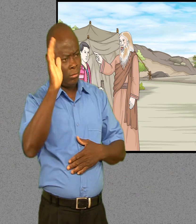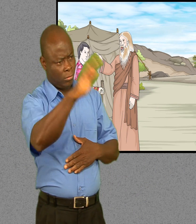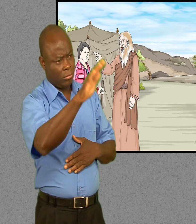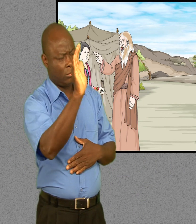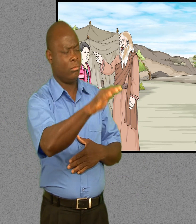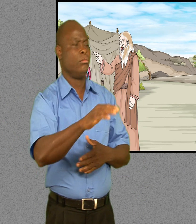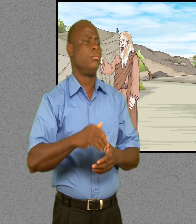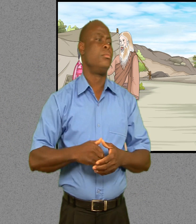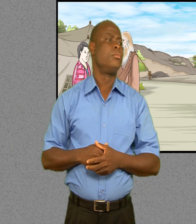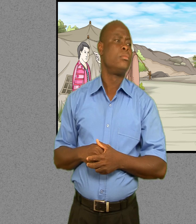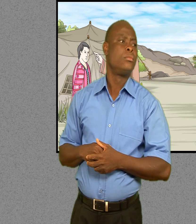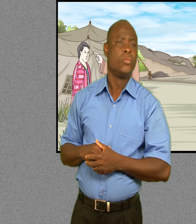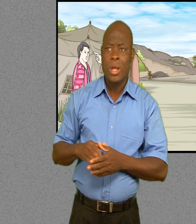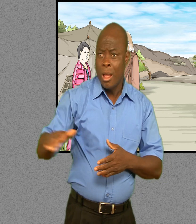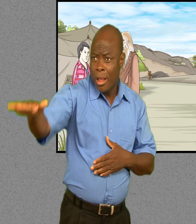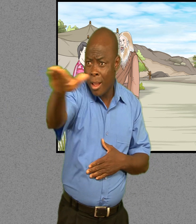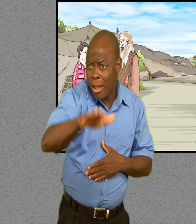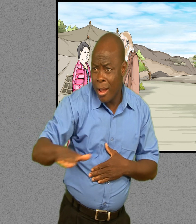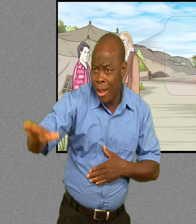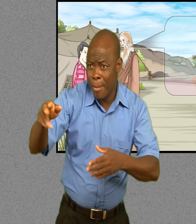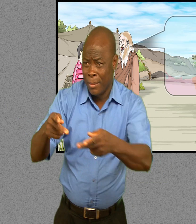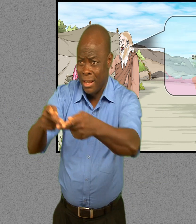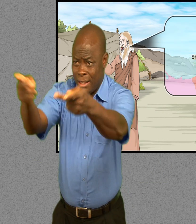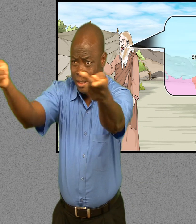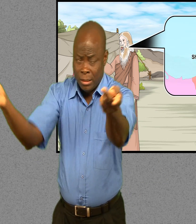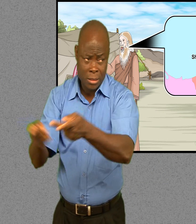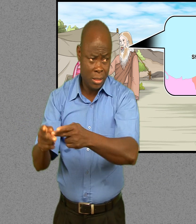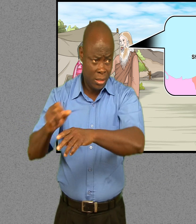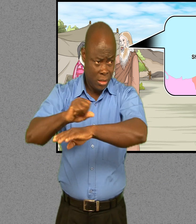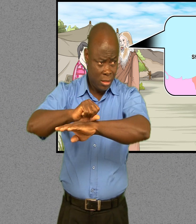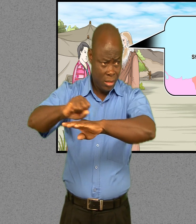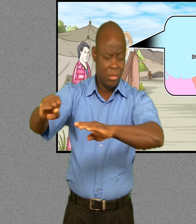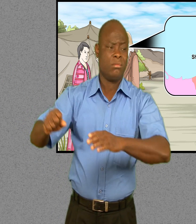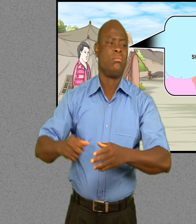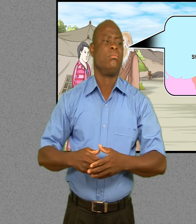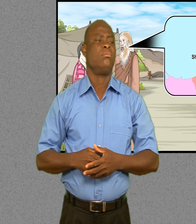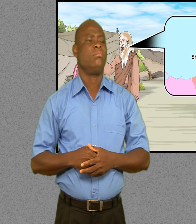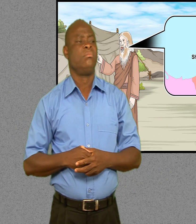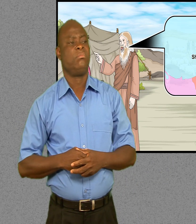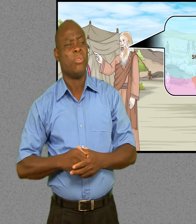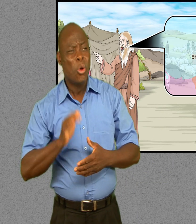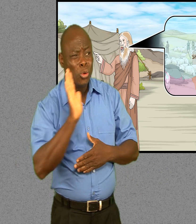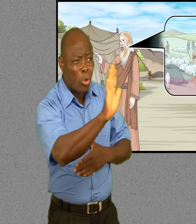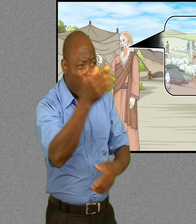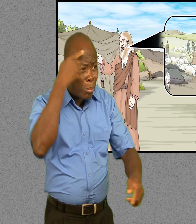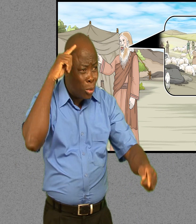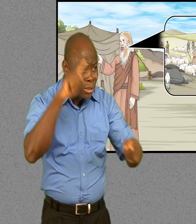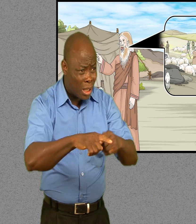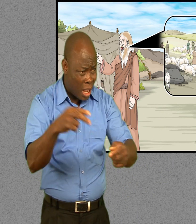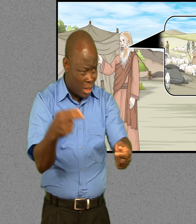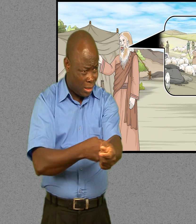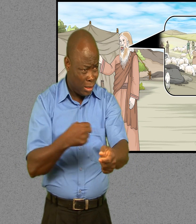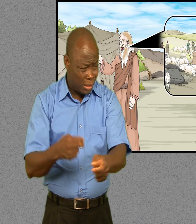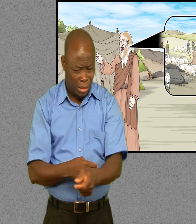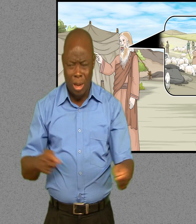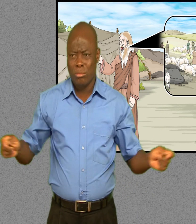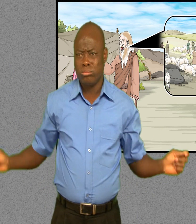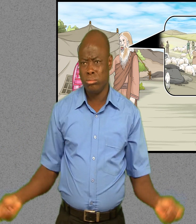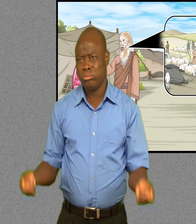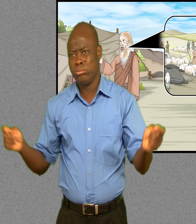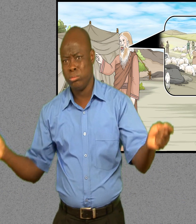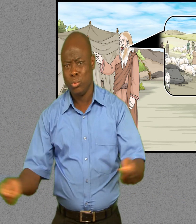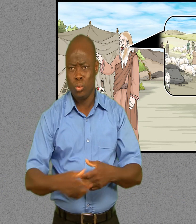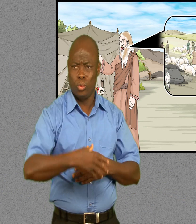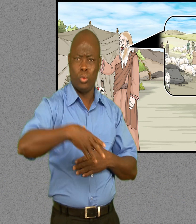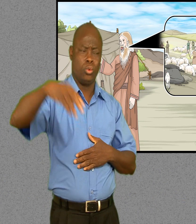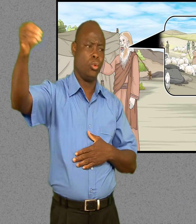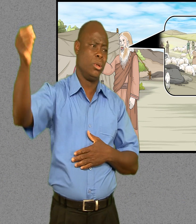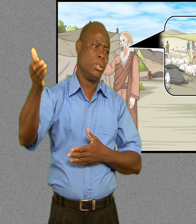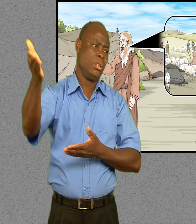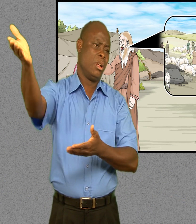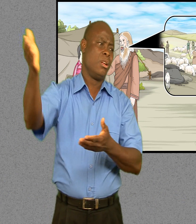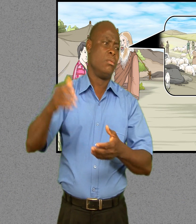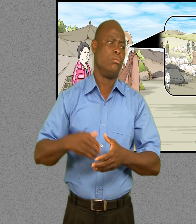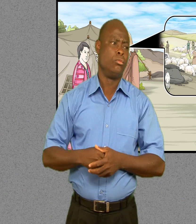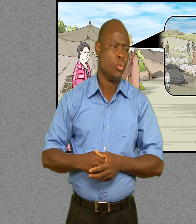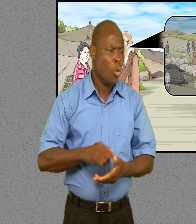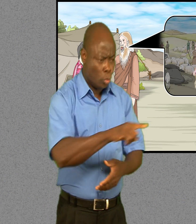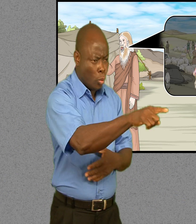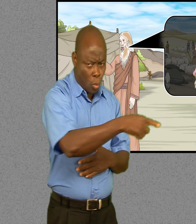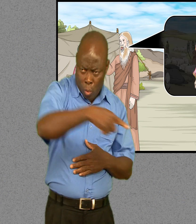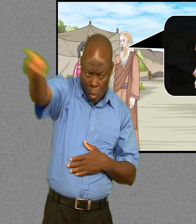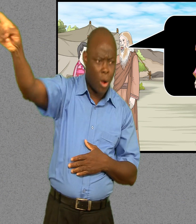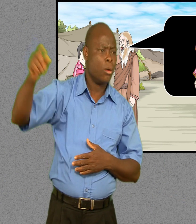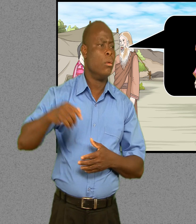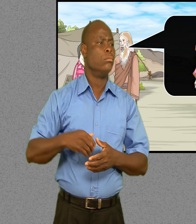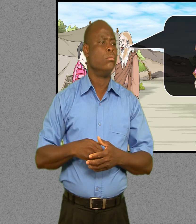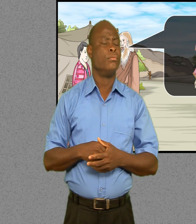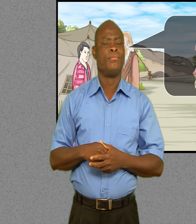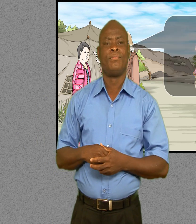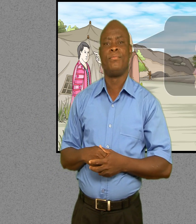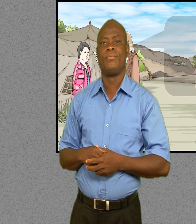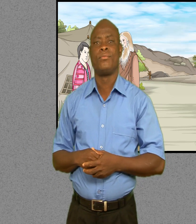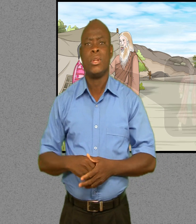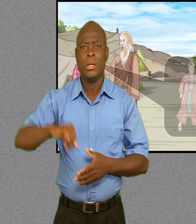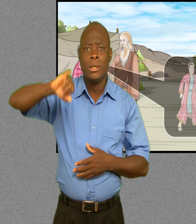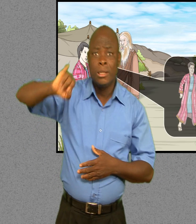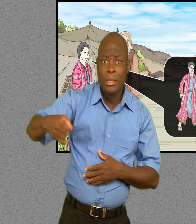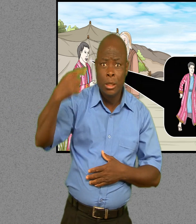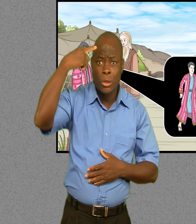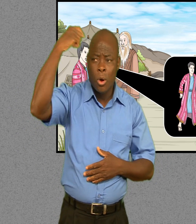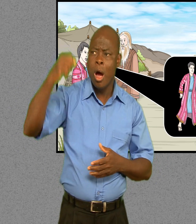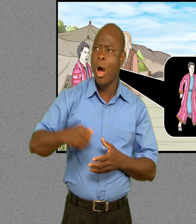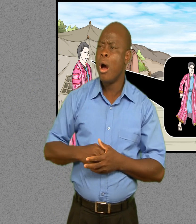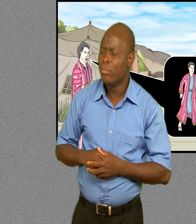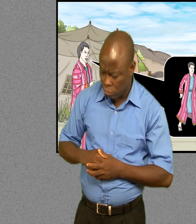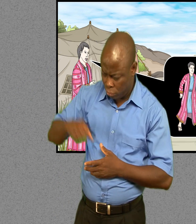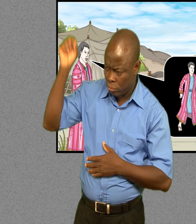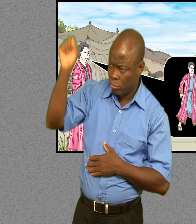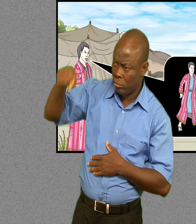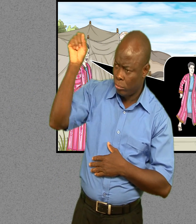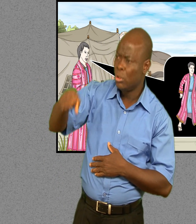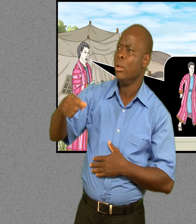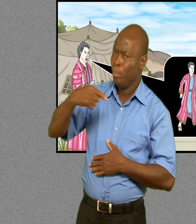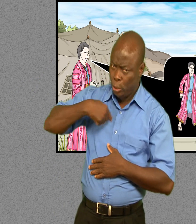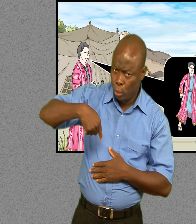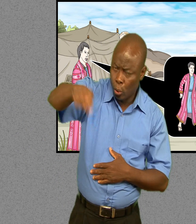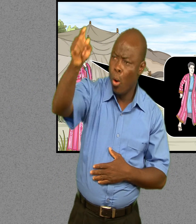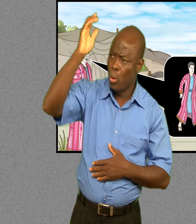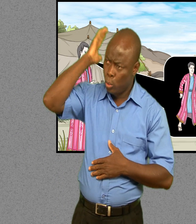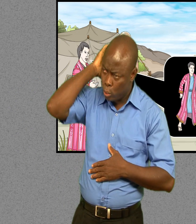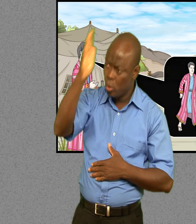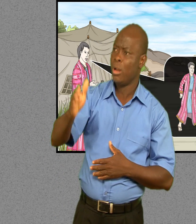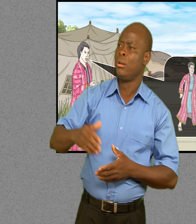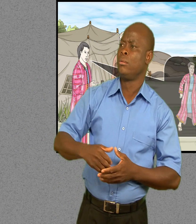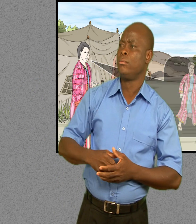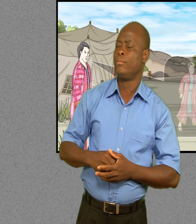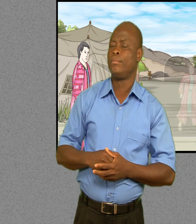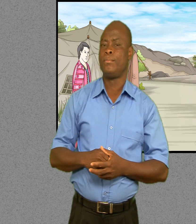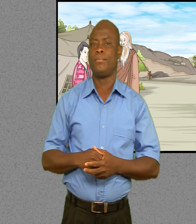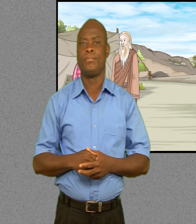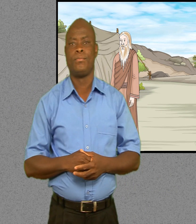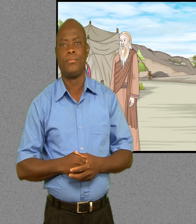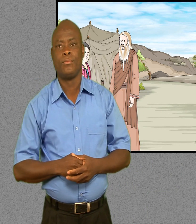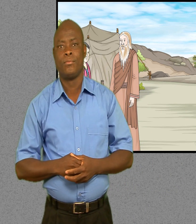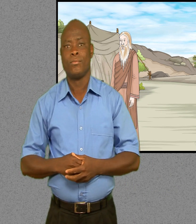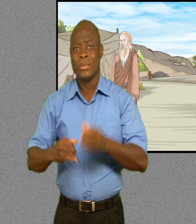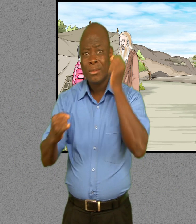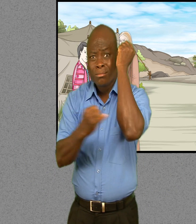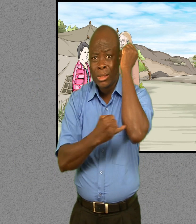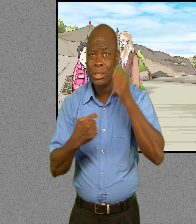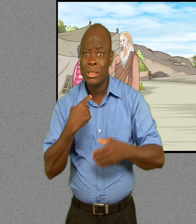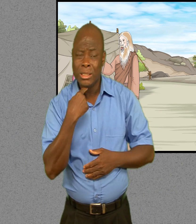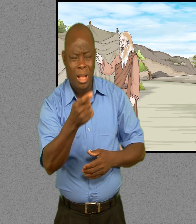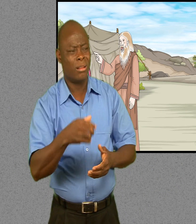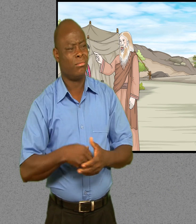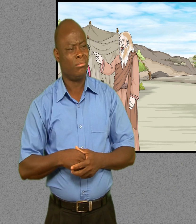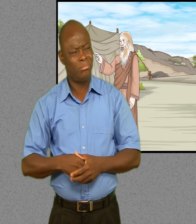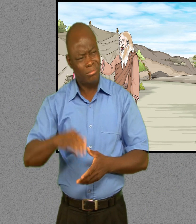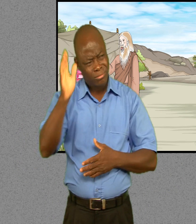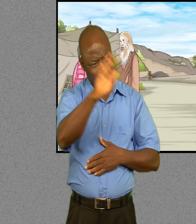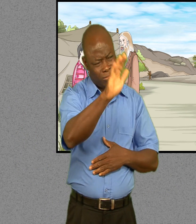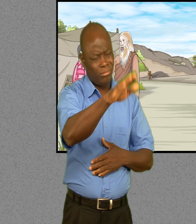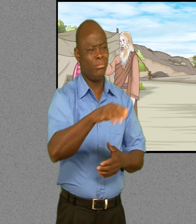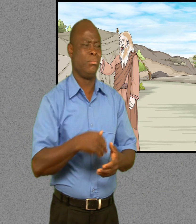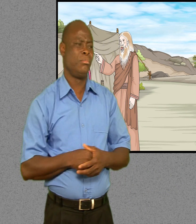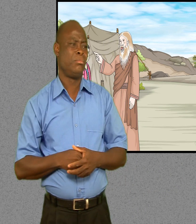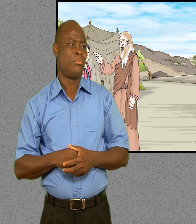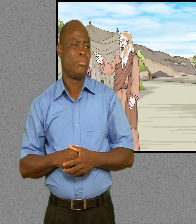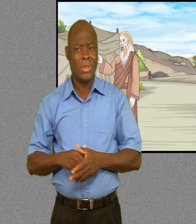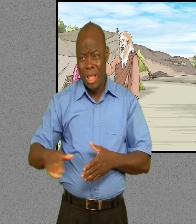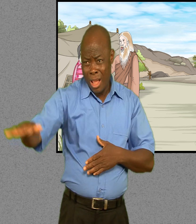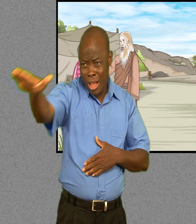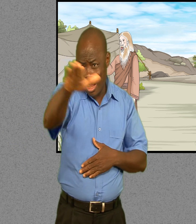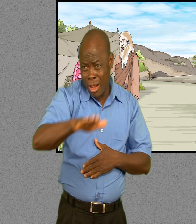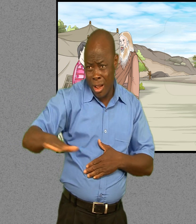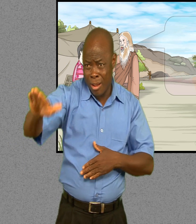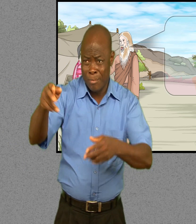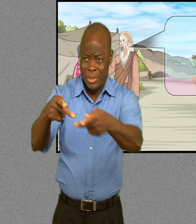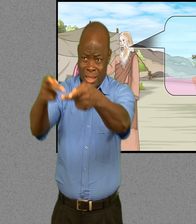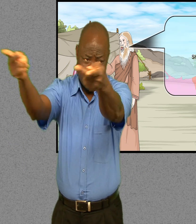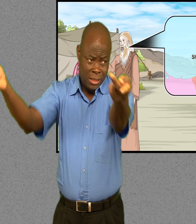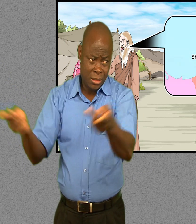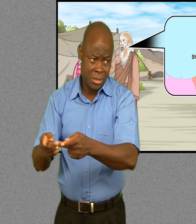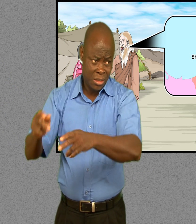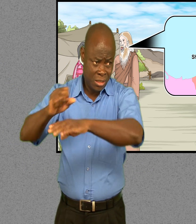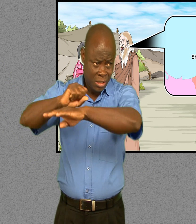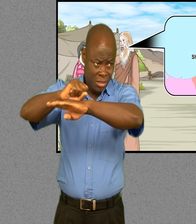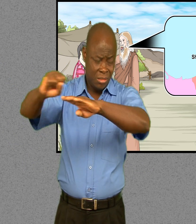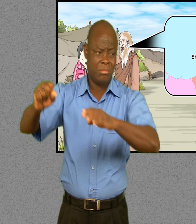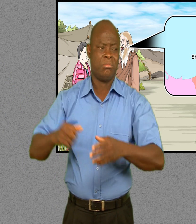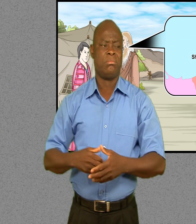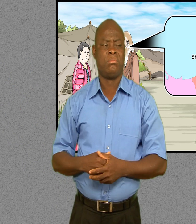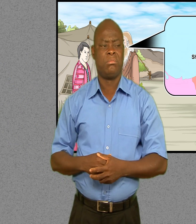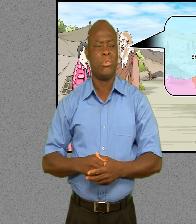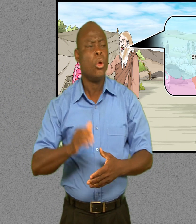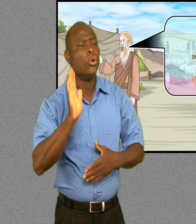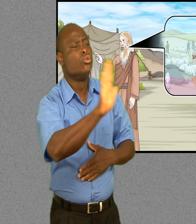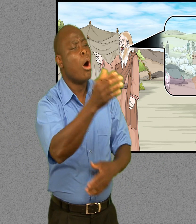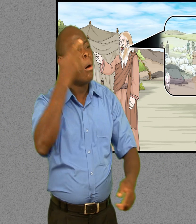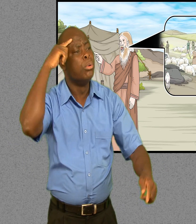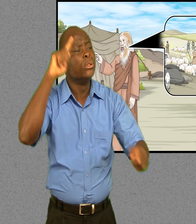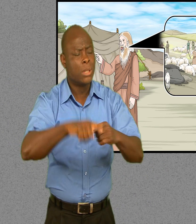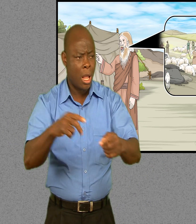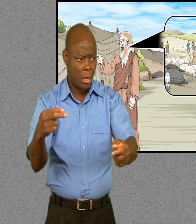Israel said to him, “Are not your brothers pasturing the flocks at Shechem? Get ready; I am sending you to them.” “I am ready,” Joseph replied.